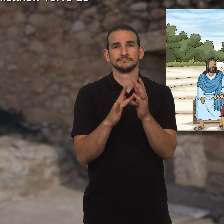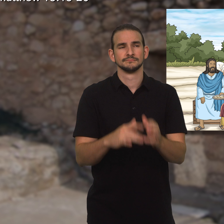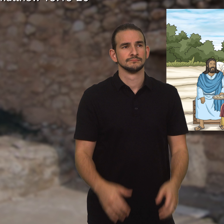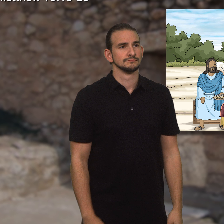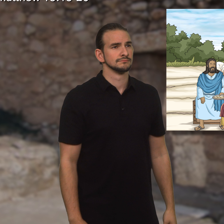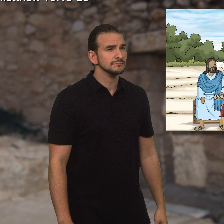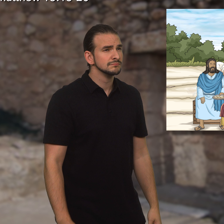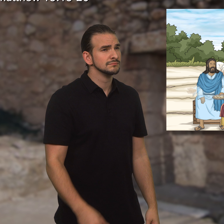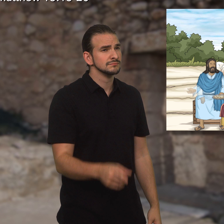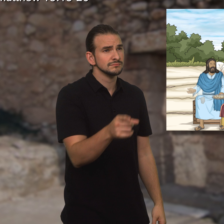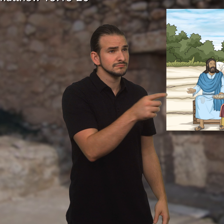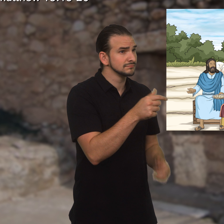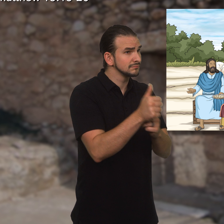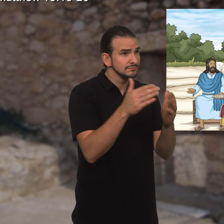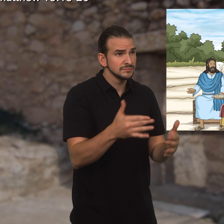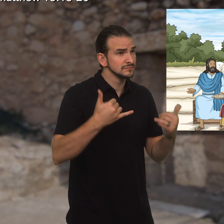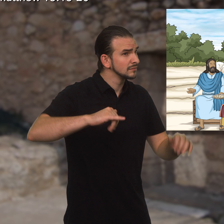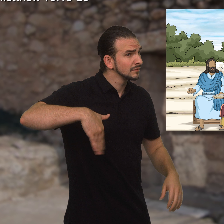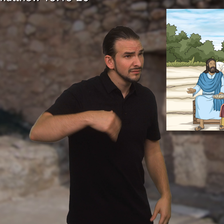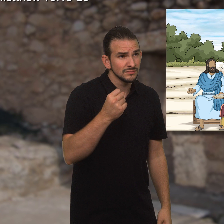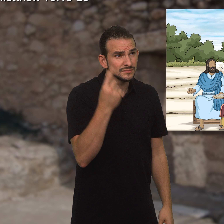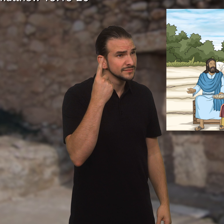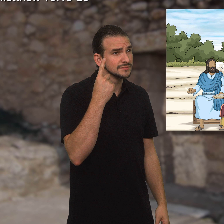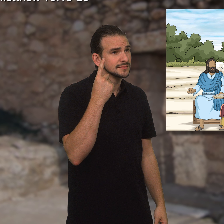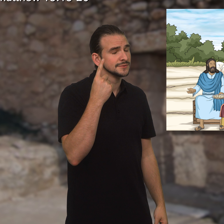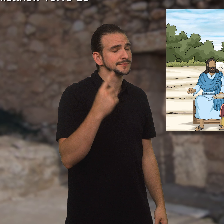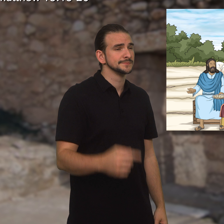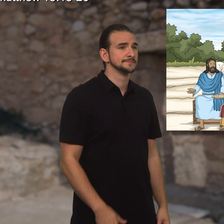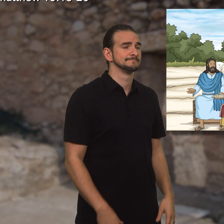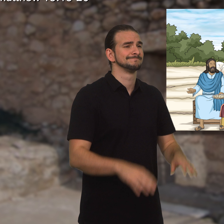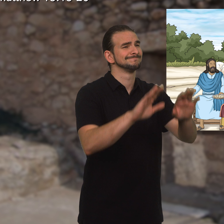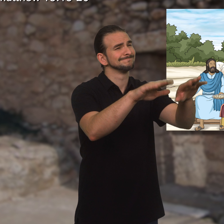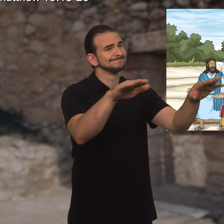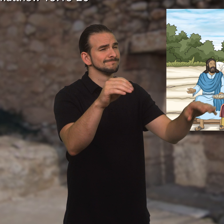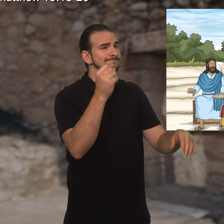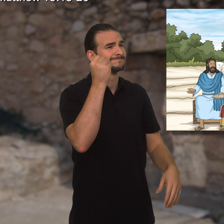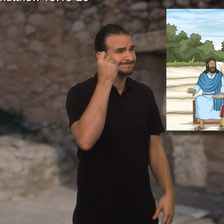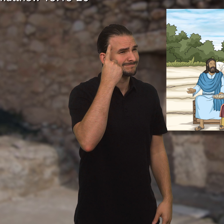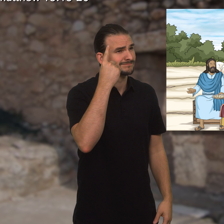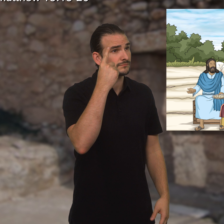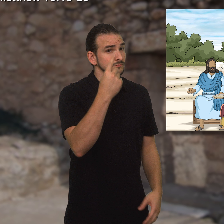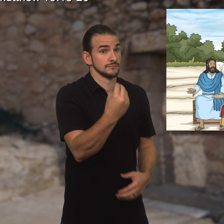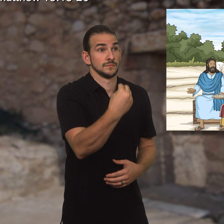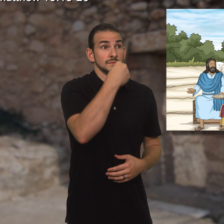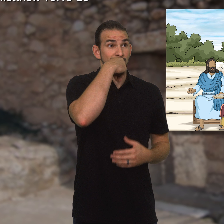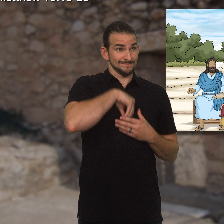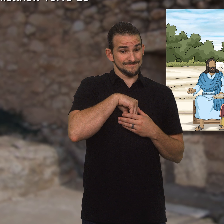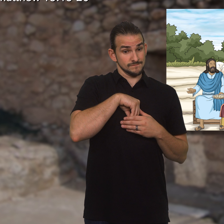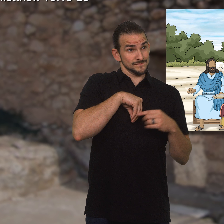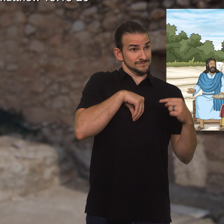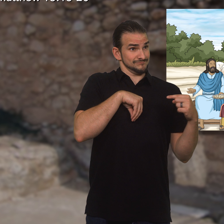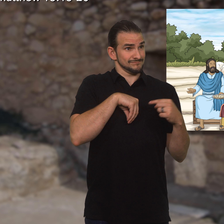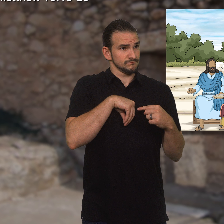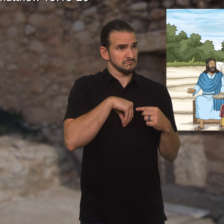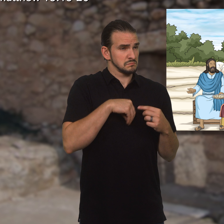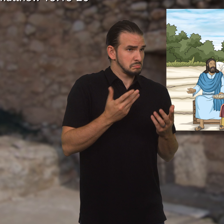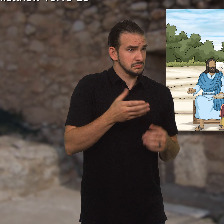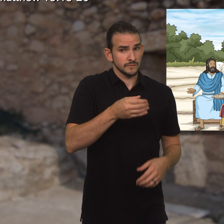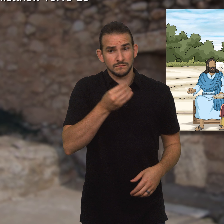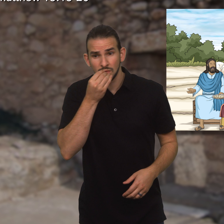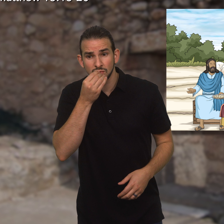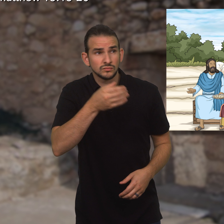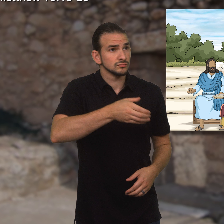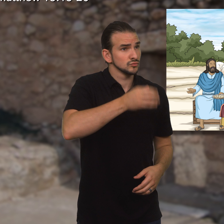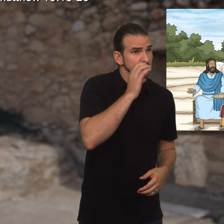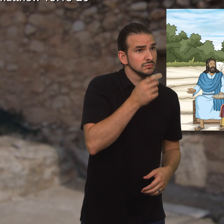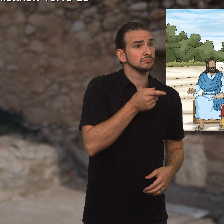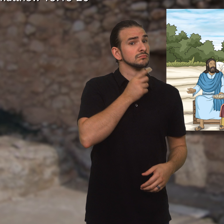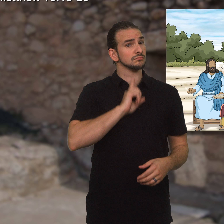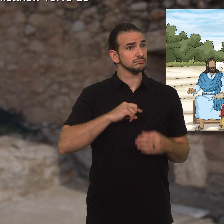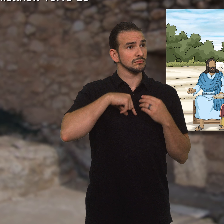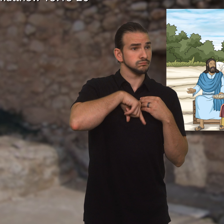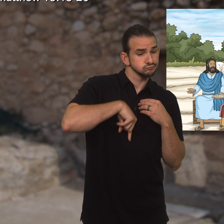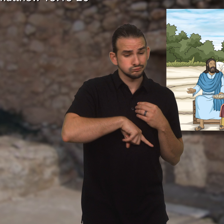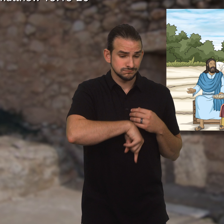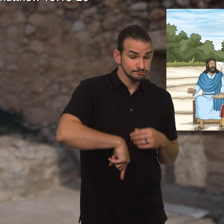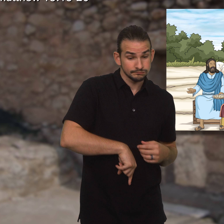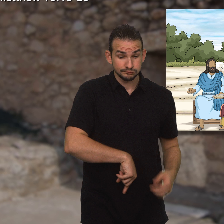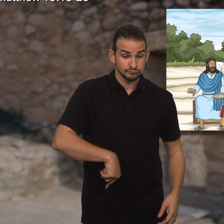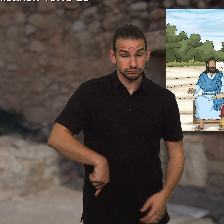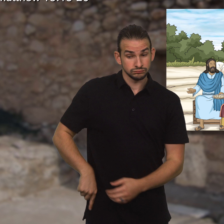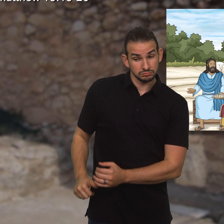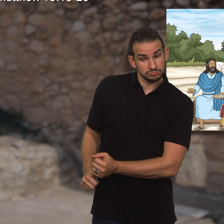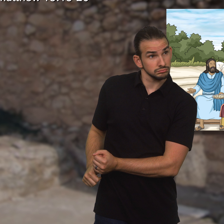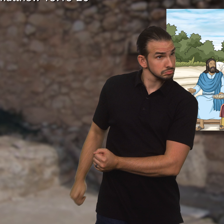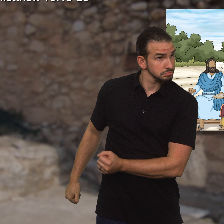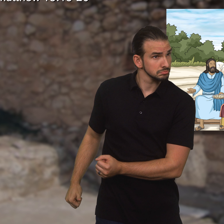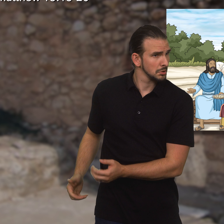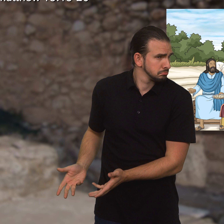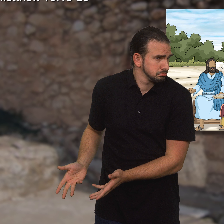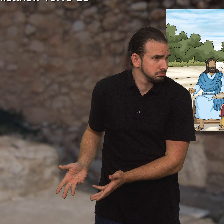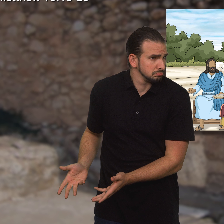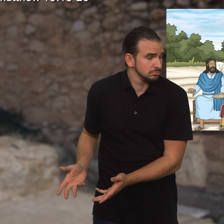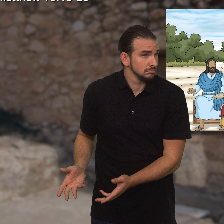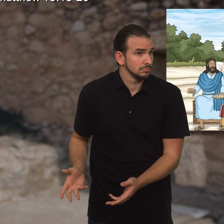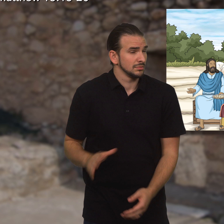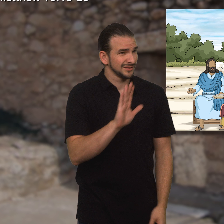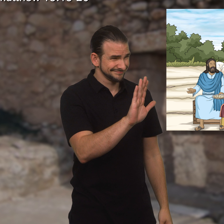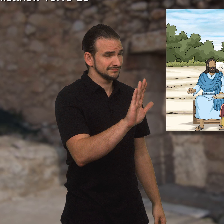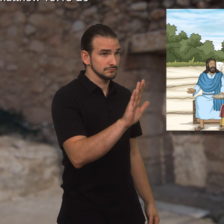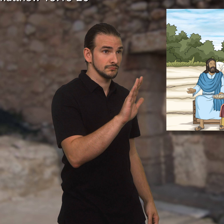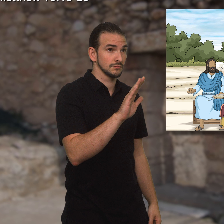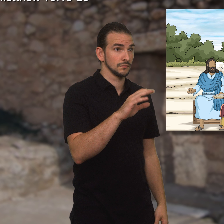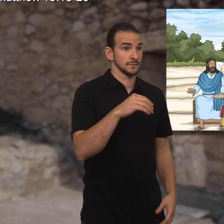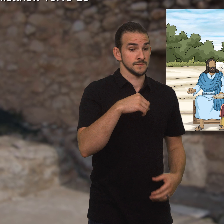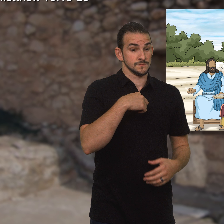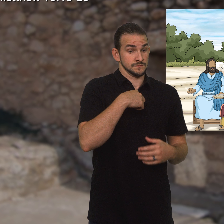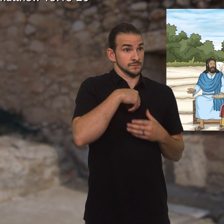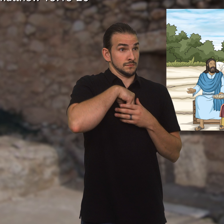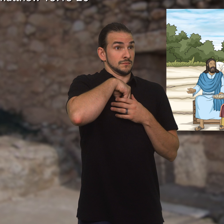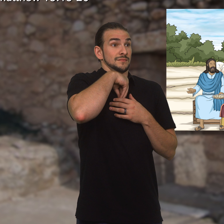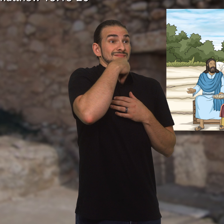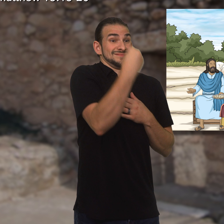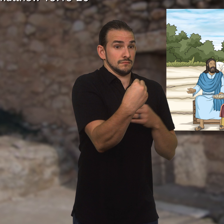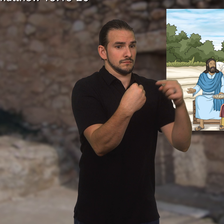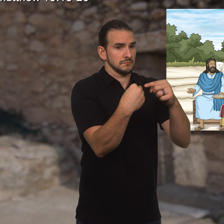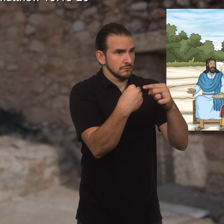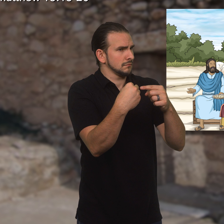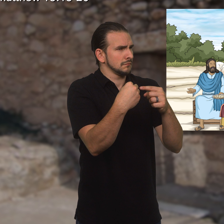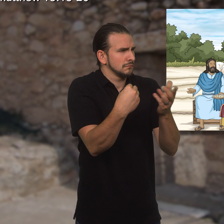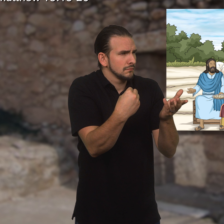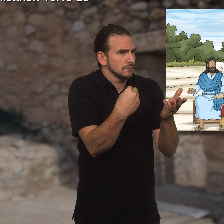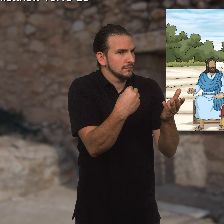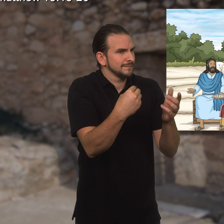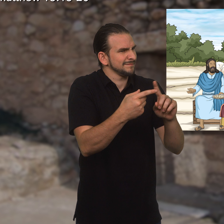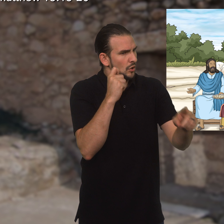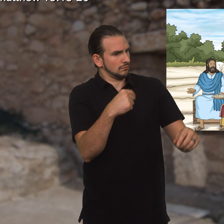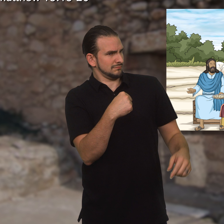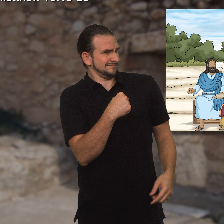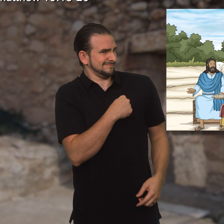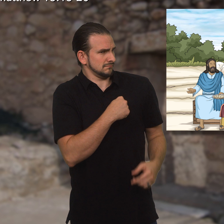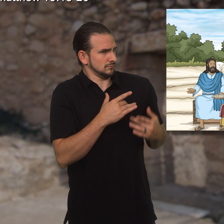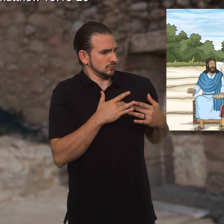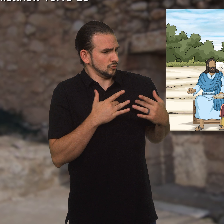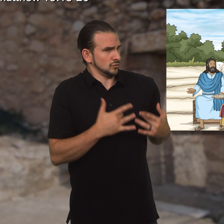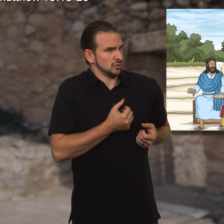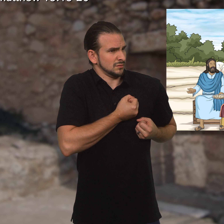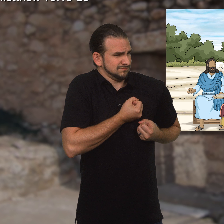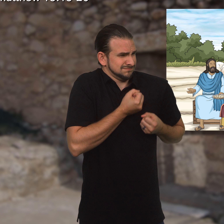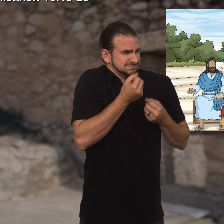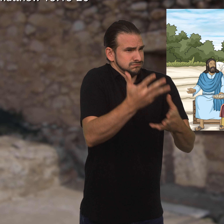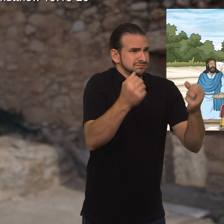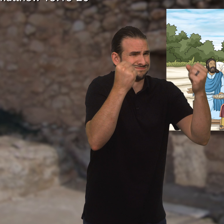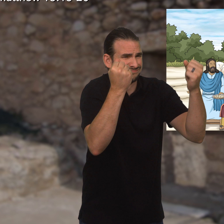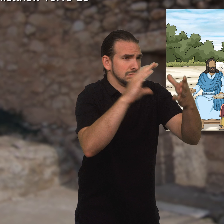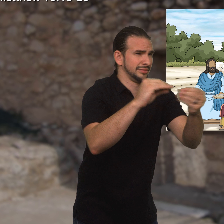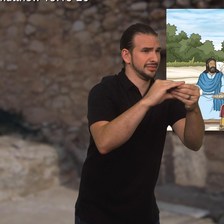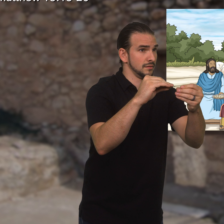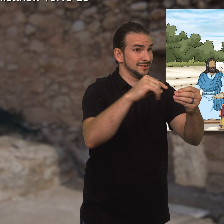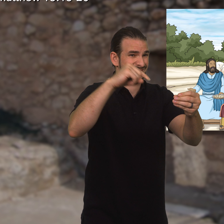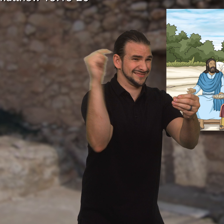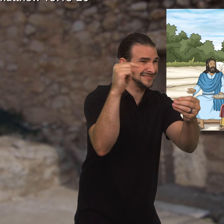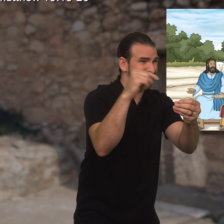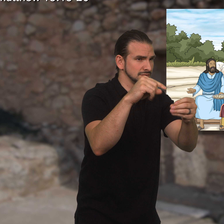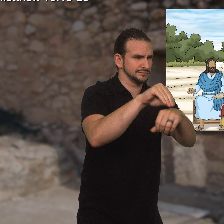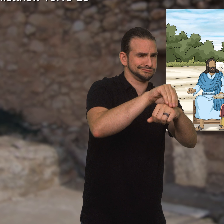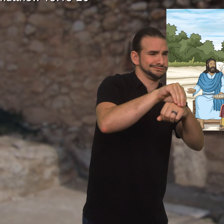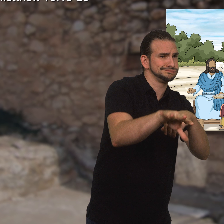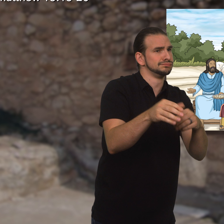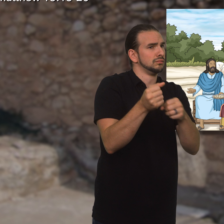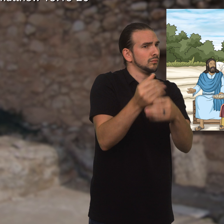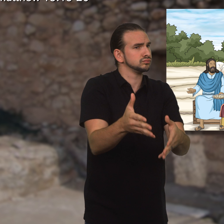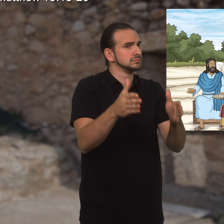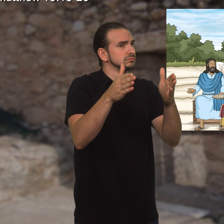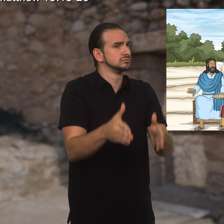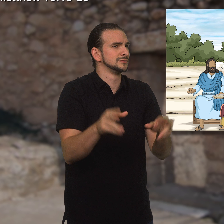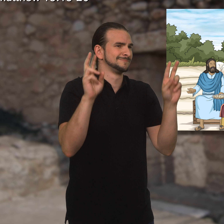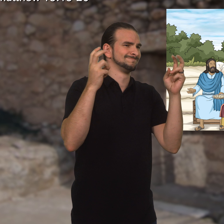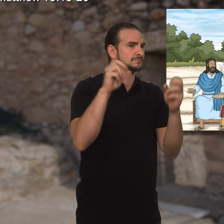“Do you not yet realize that whatever enters the mouth goes into the stomach and then is eliminated?